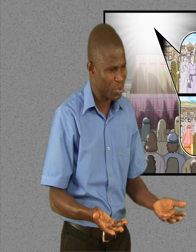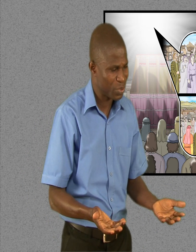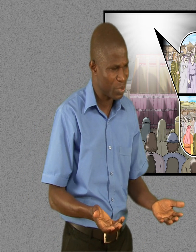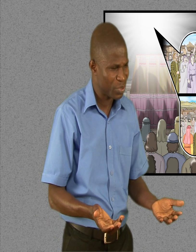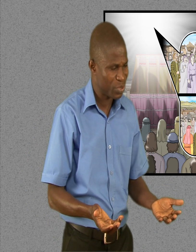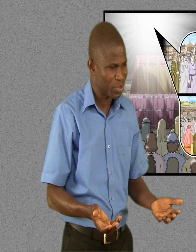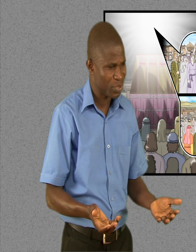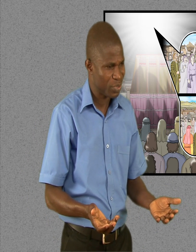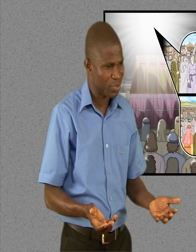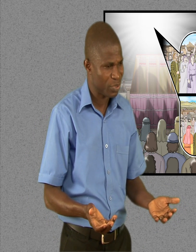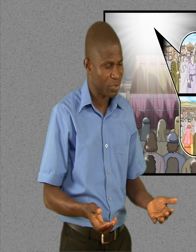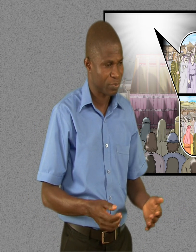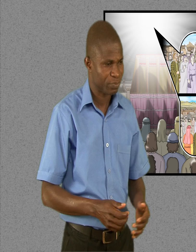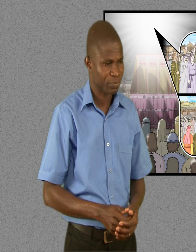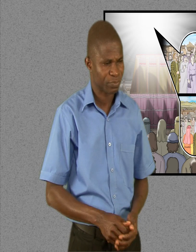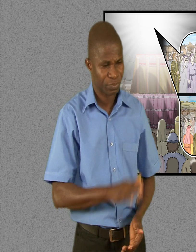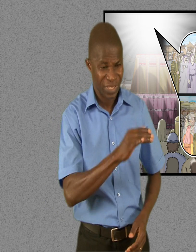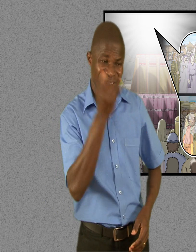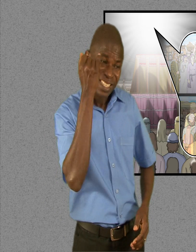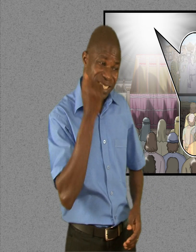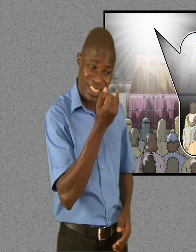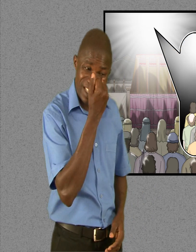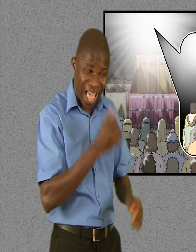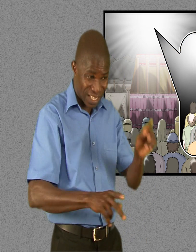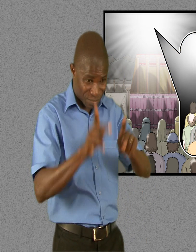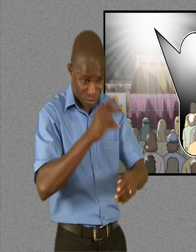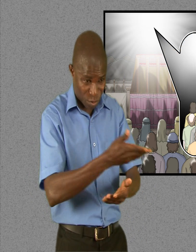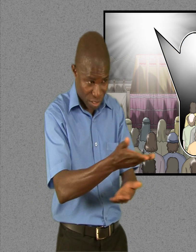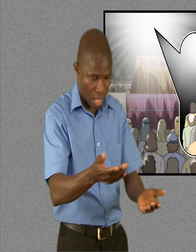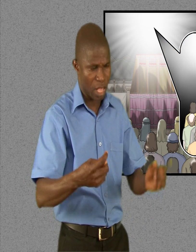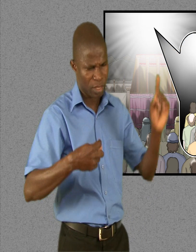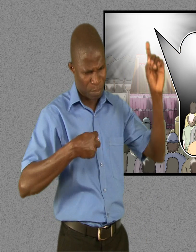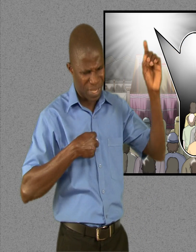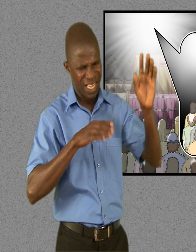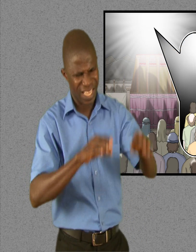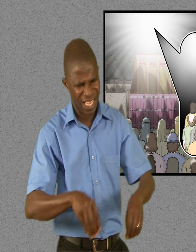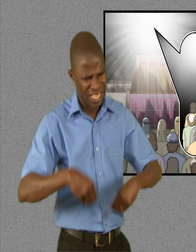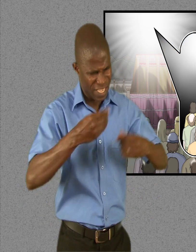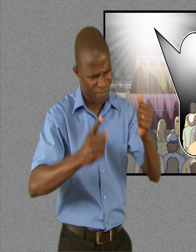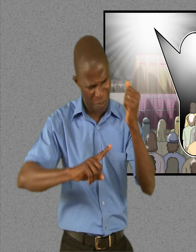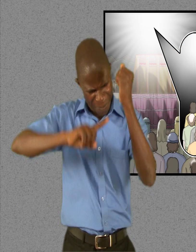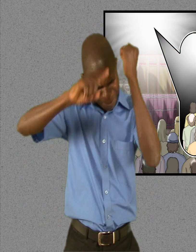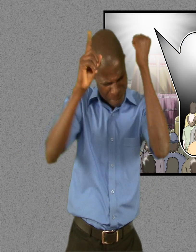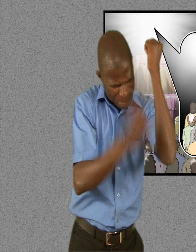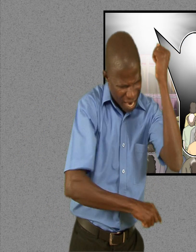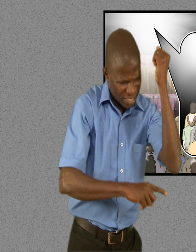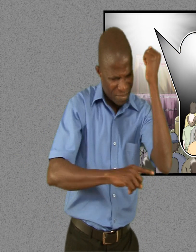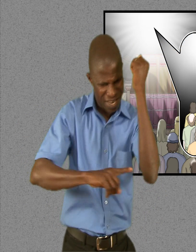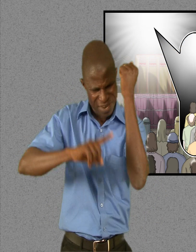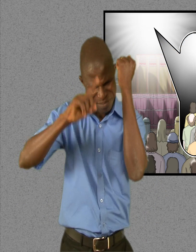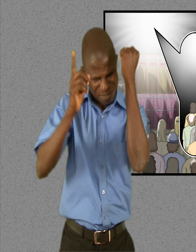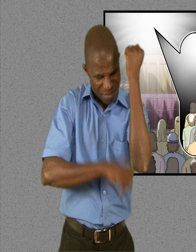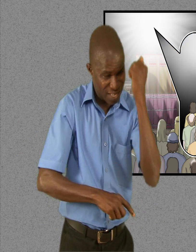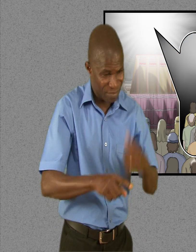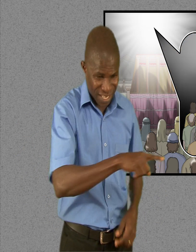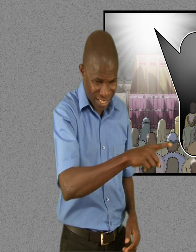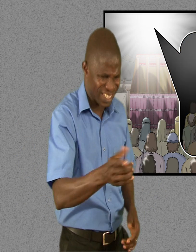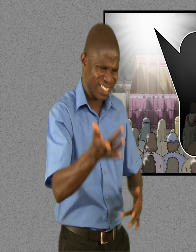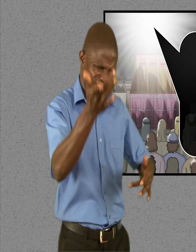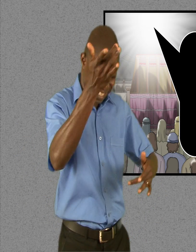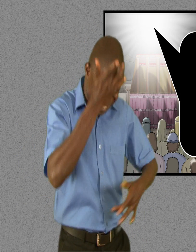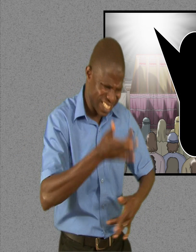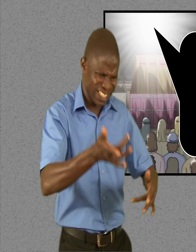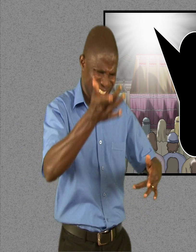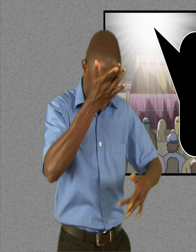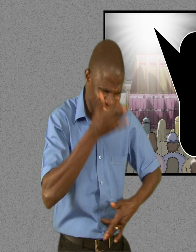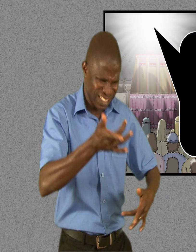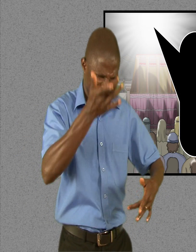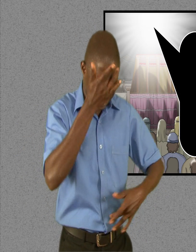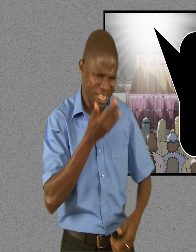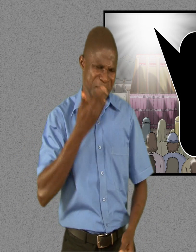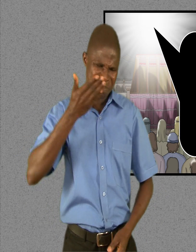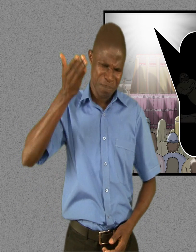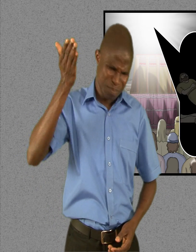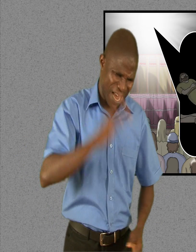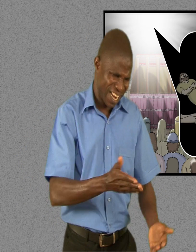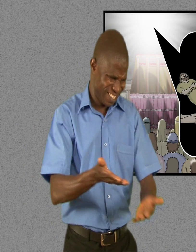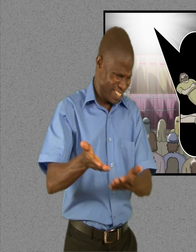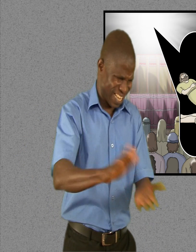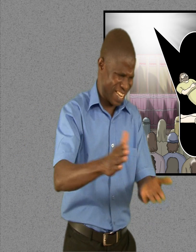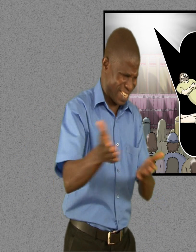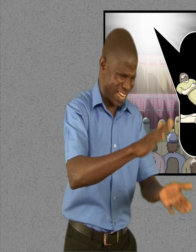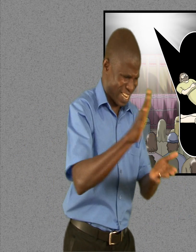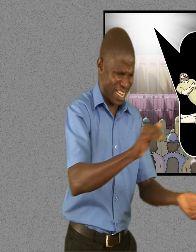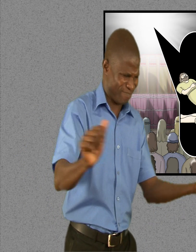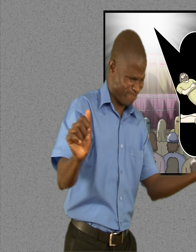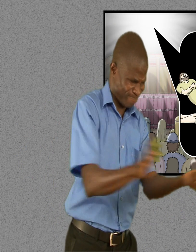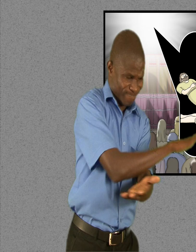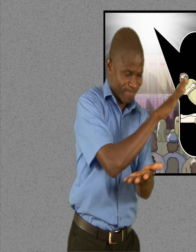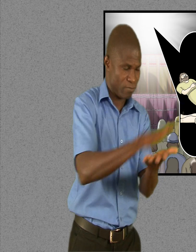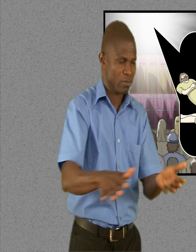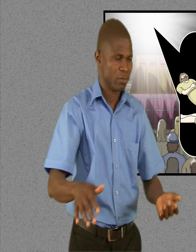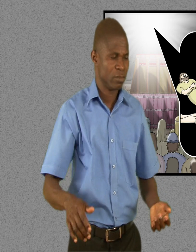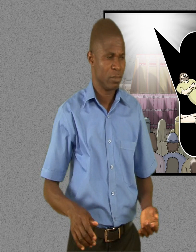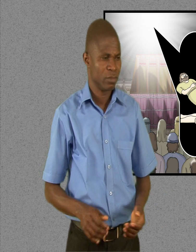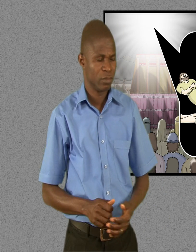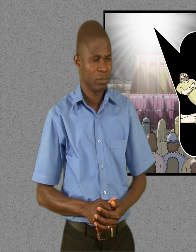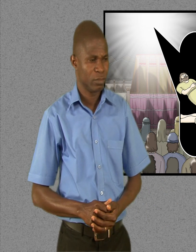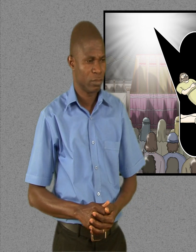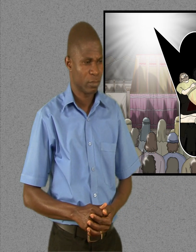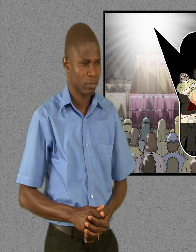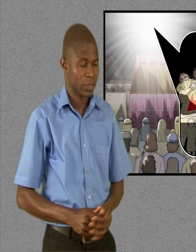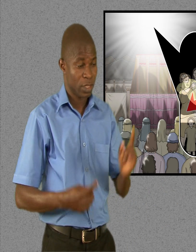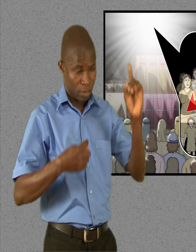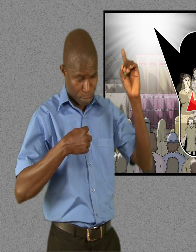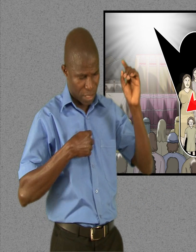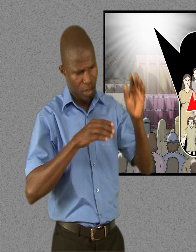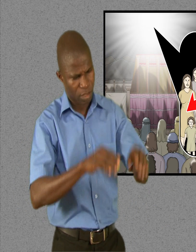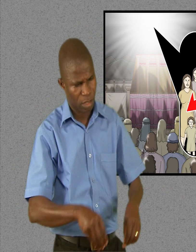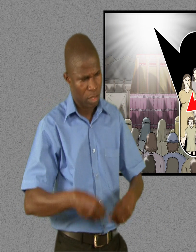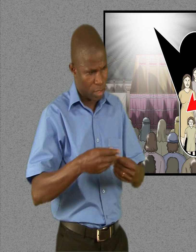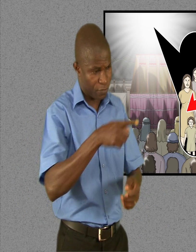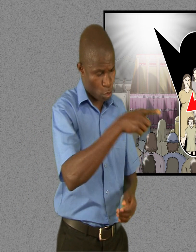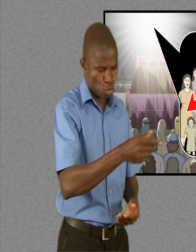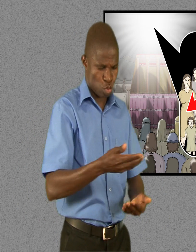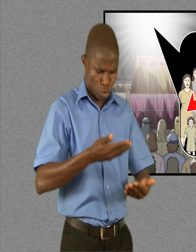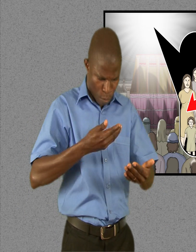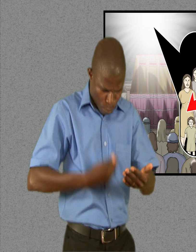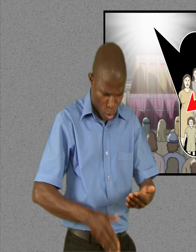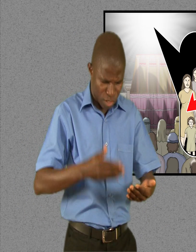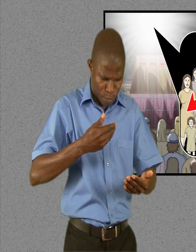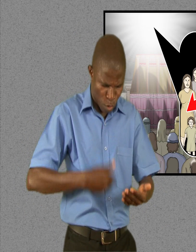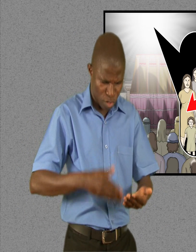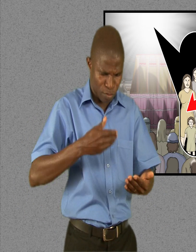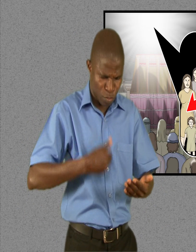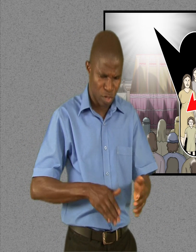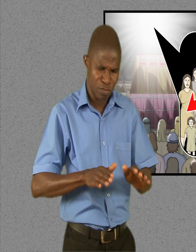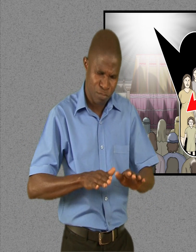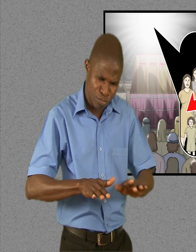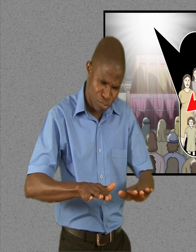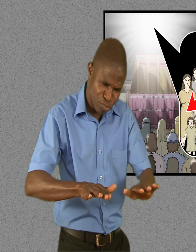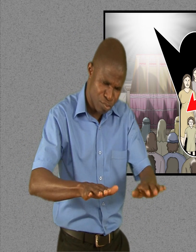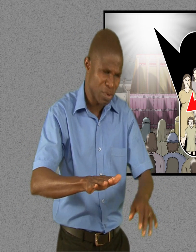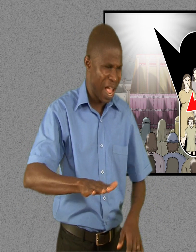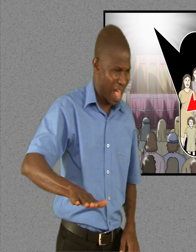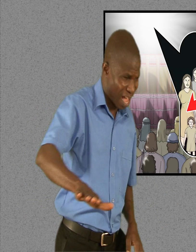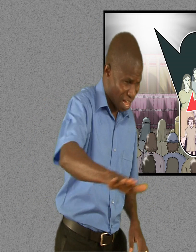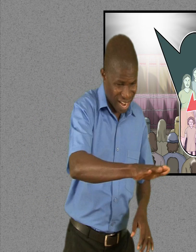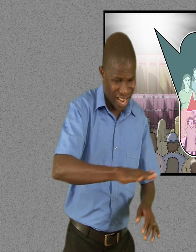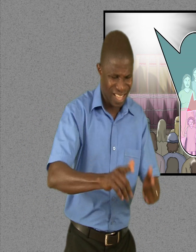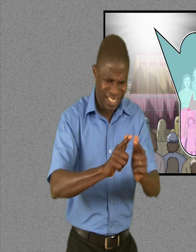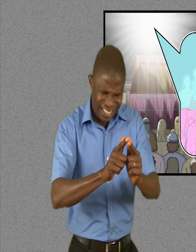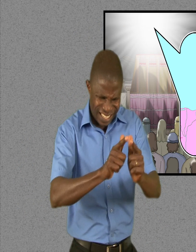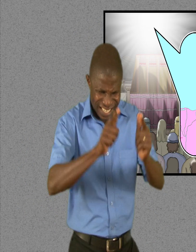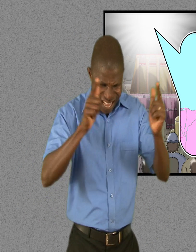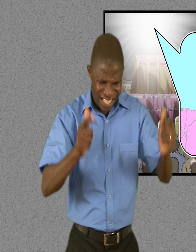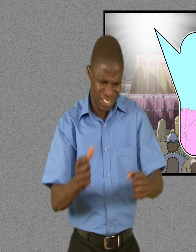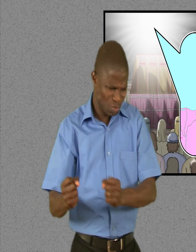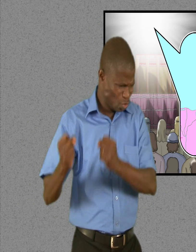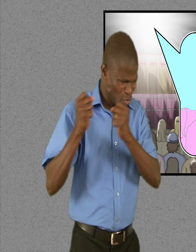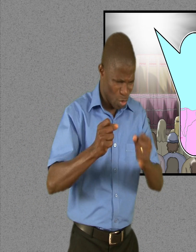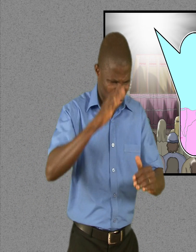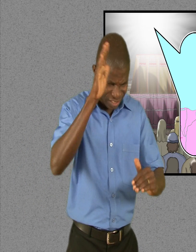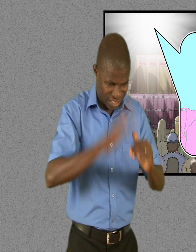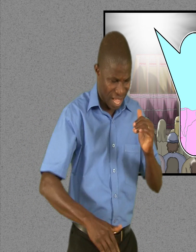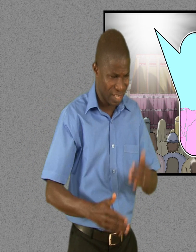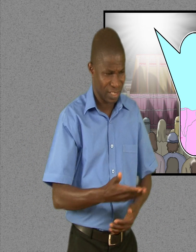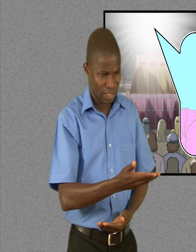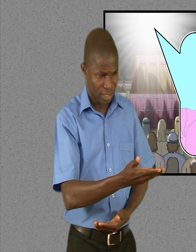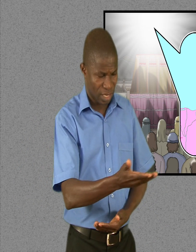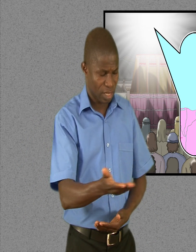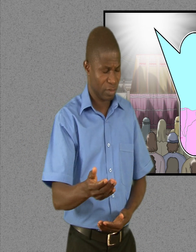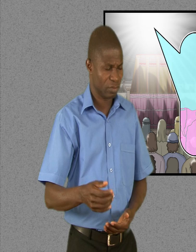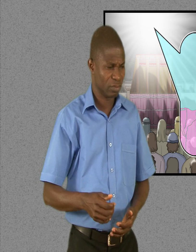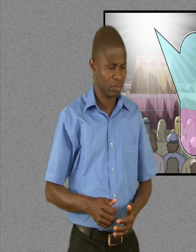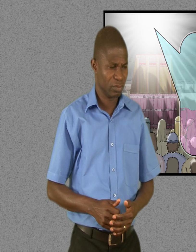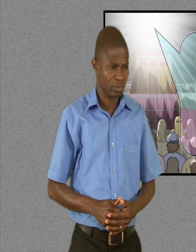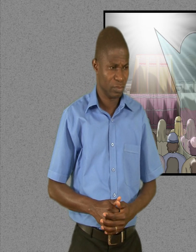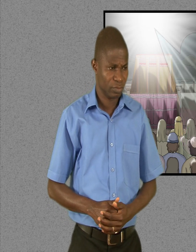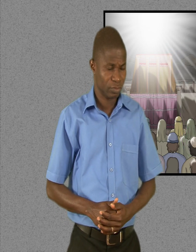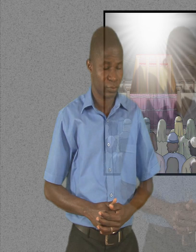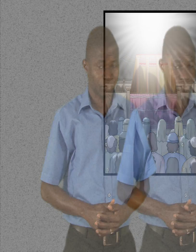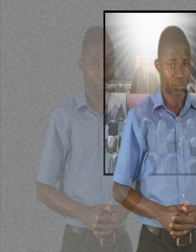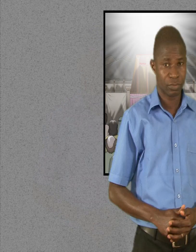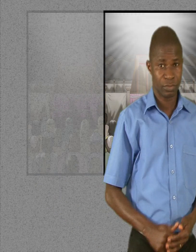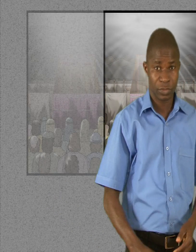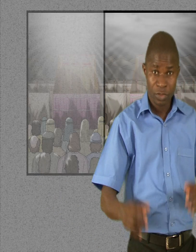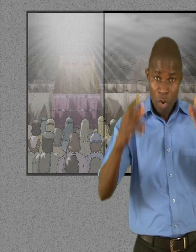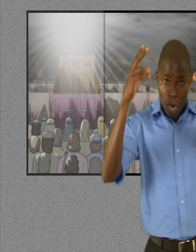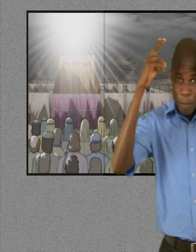I will strike them with a plague and destroy them—and I will make you into a nation greater and mightier than they are.”